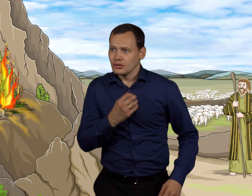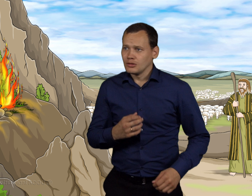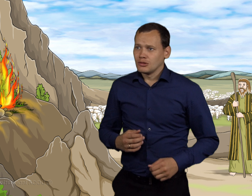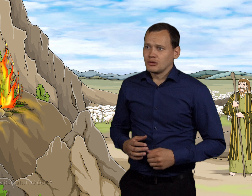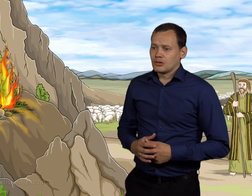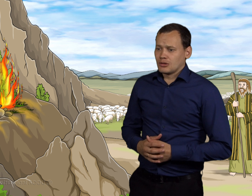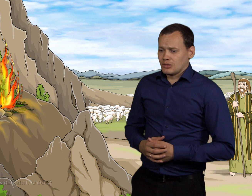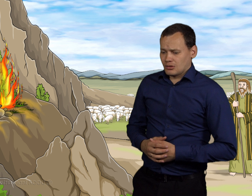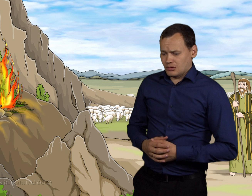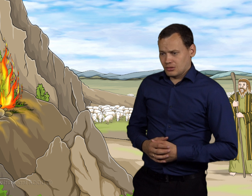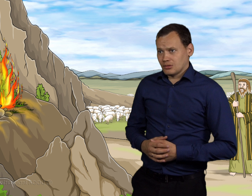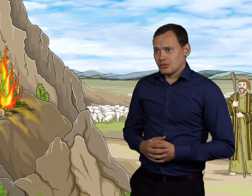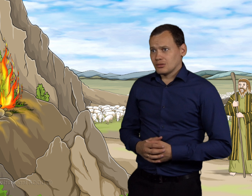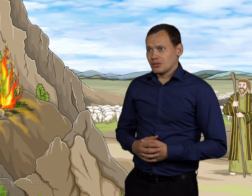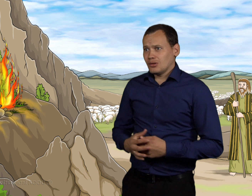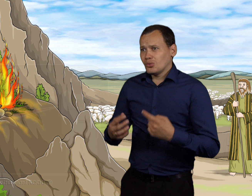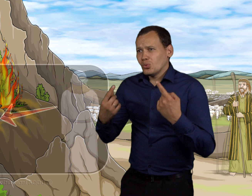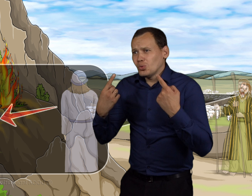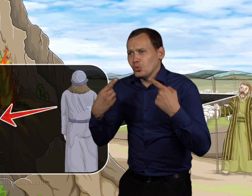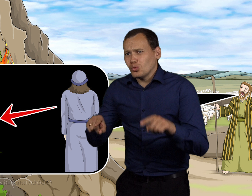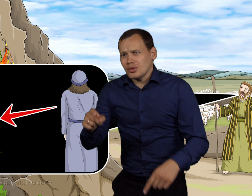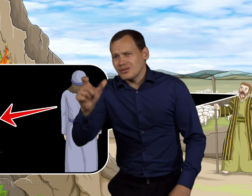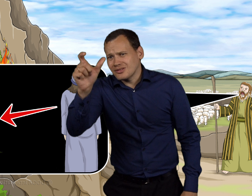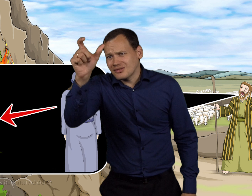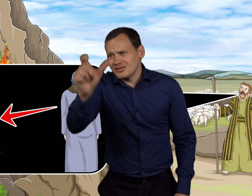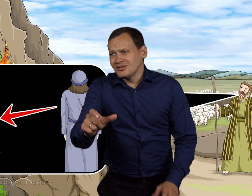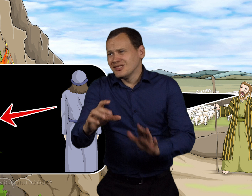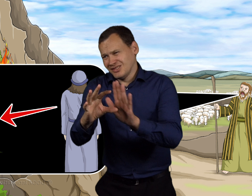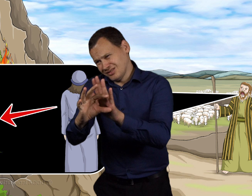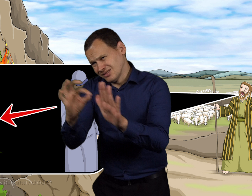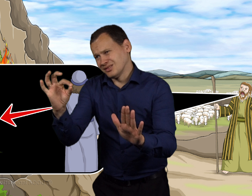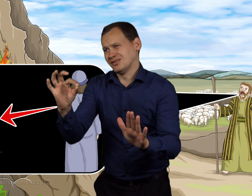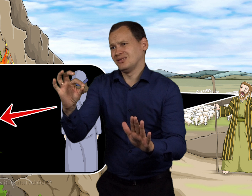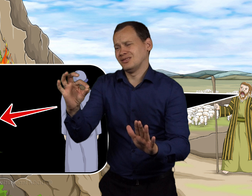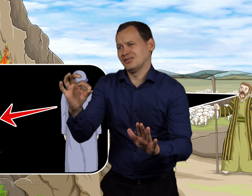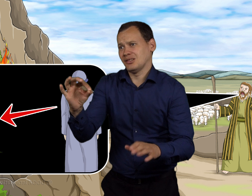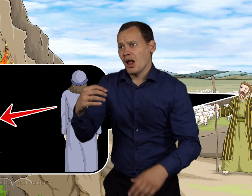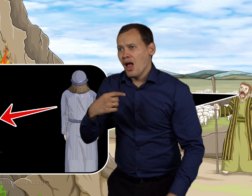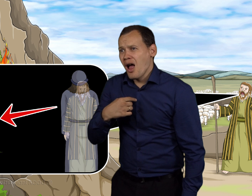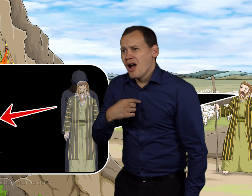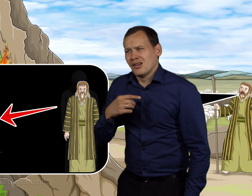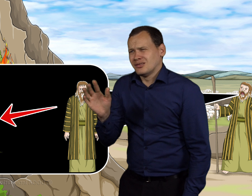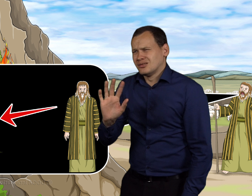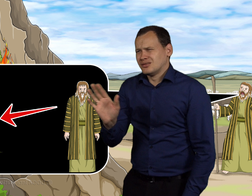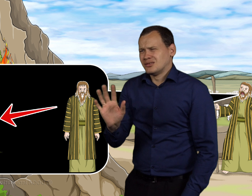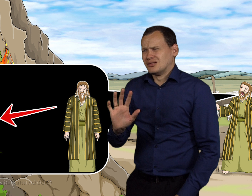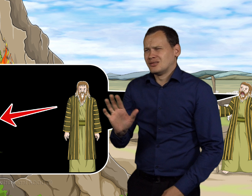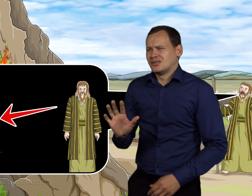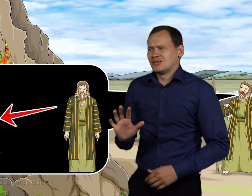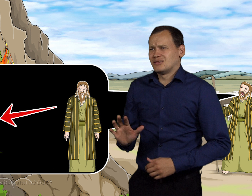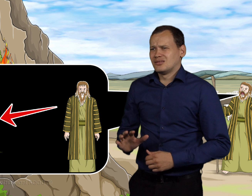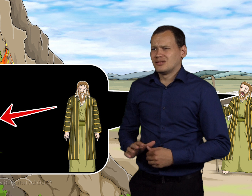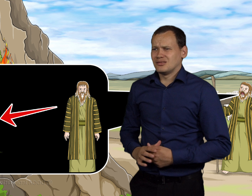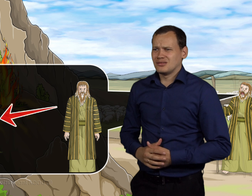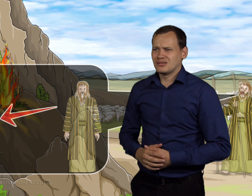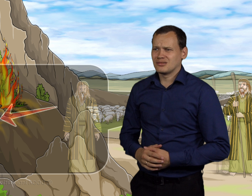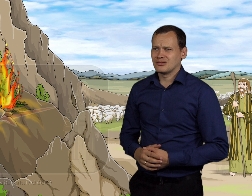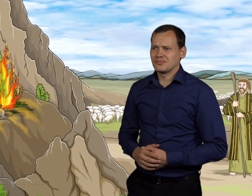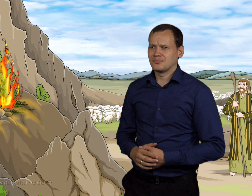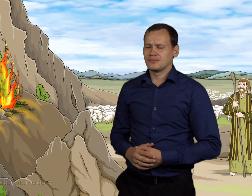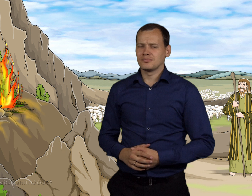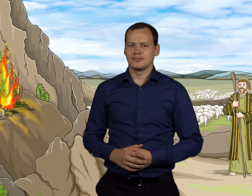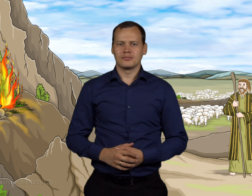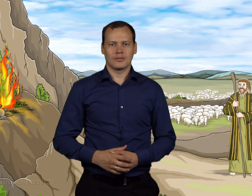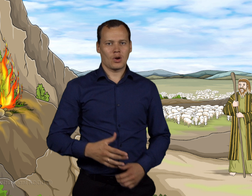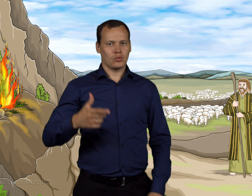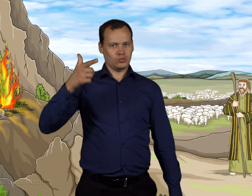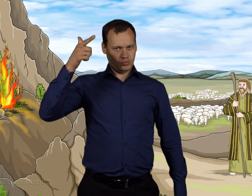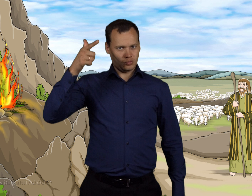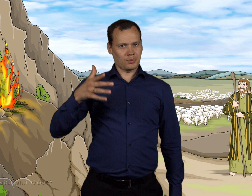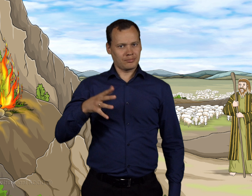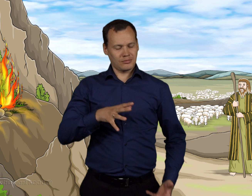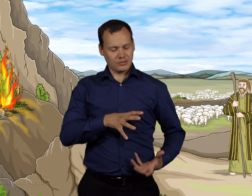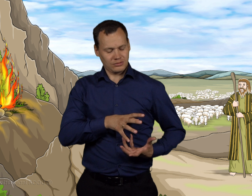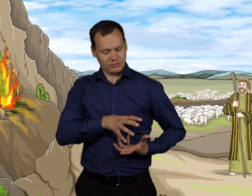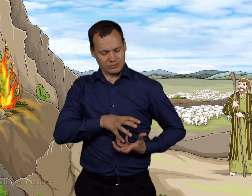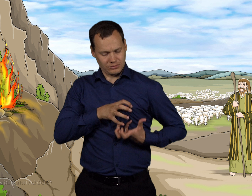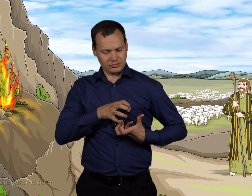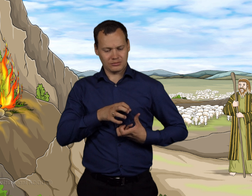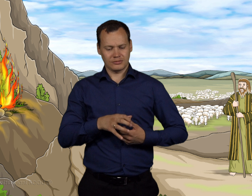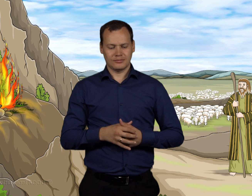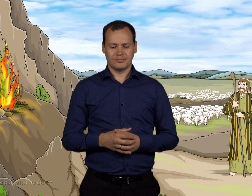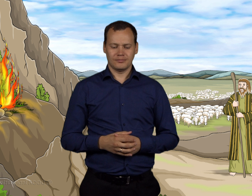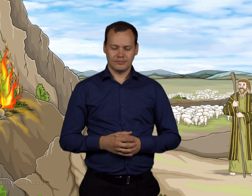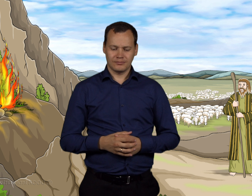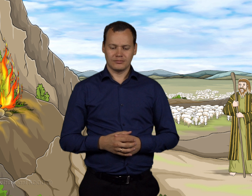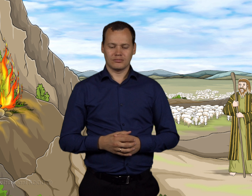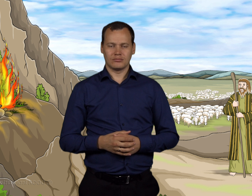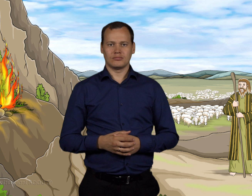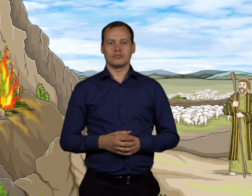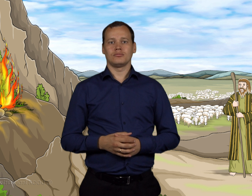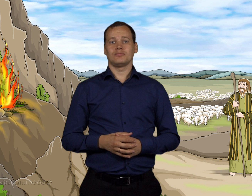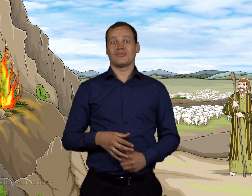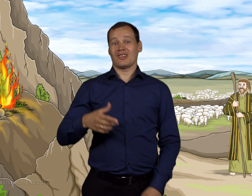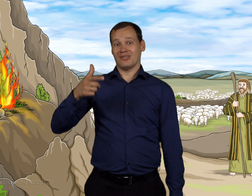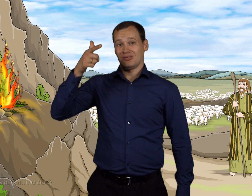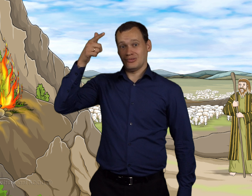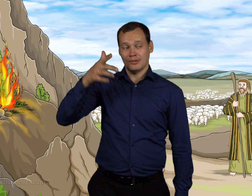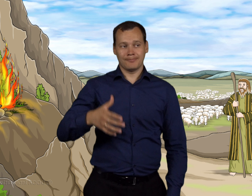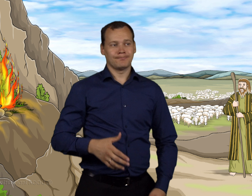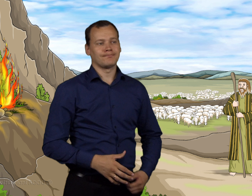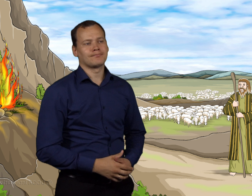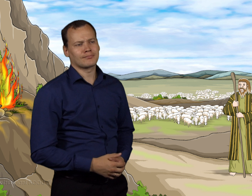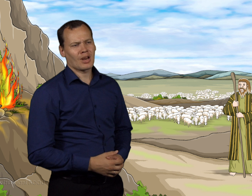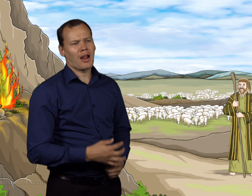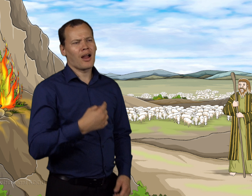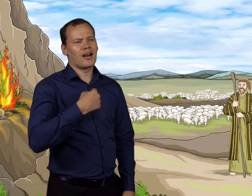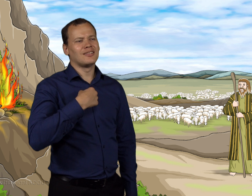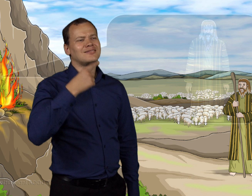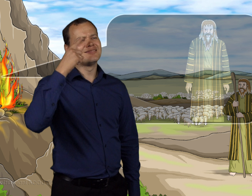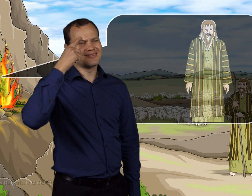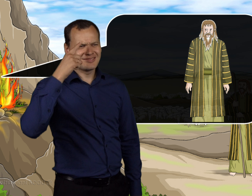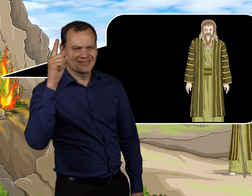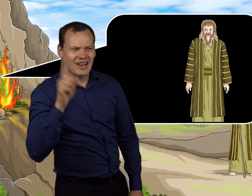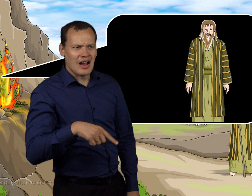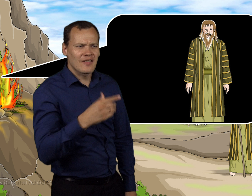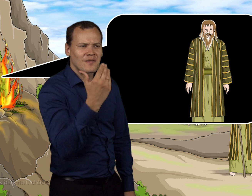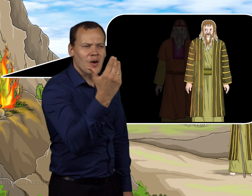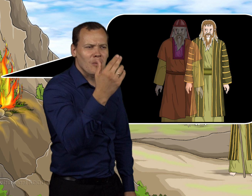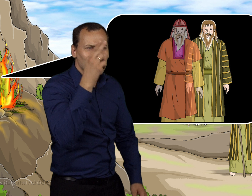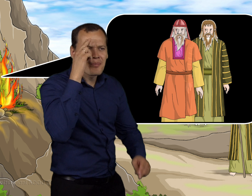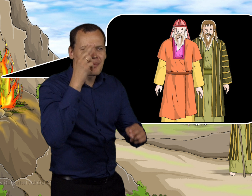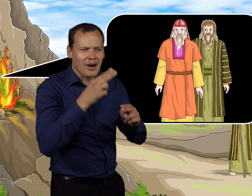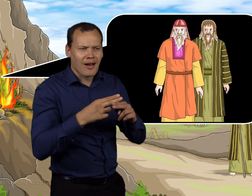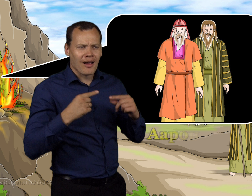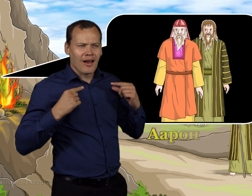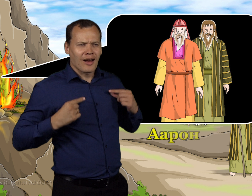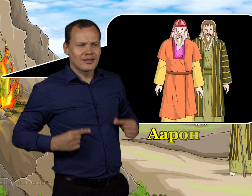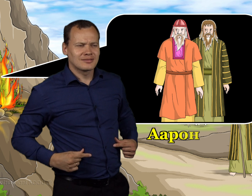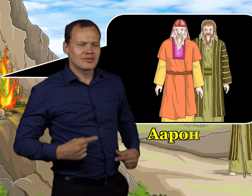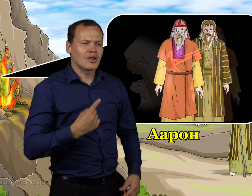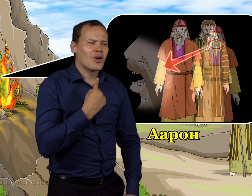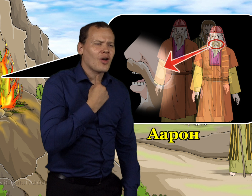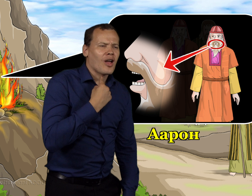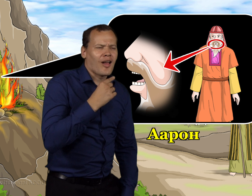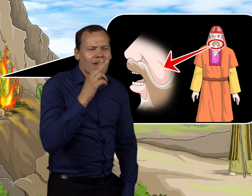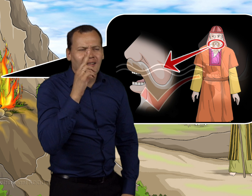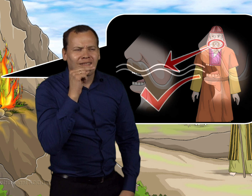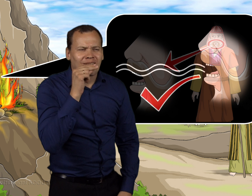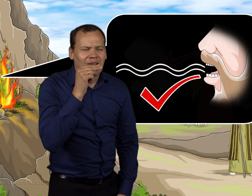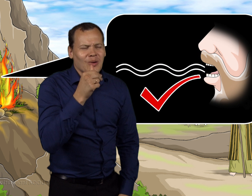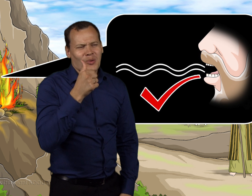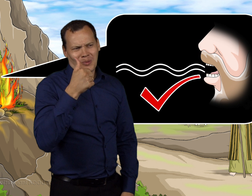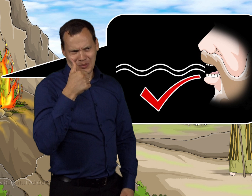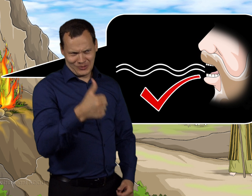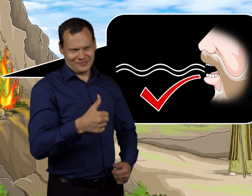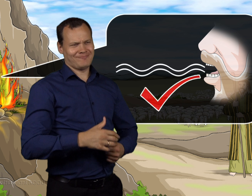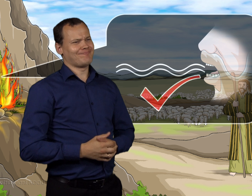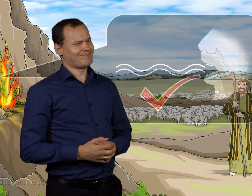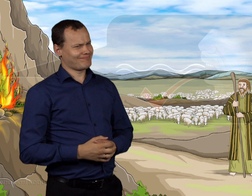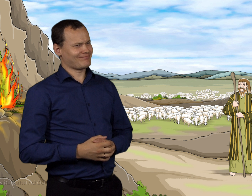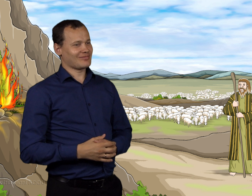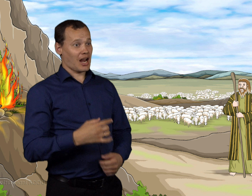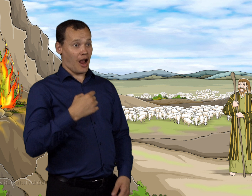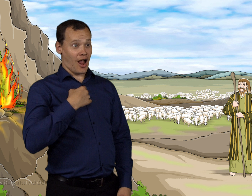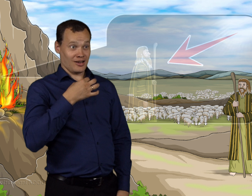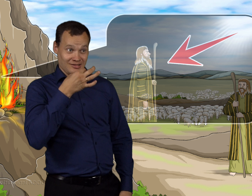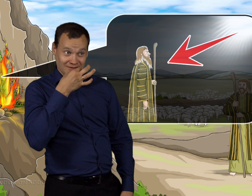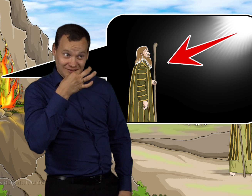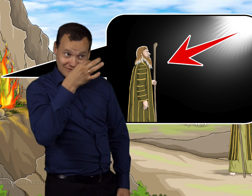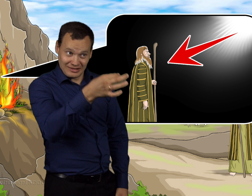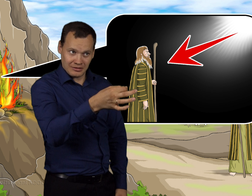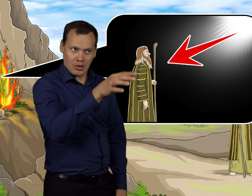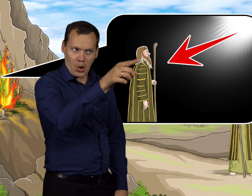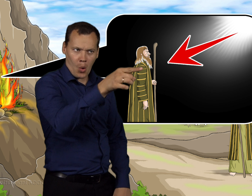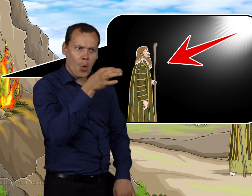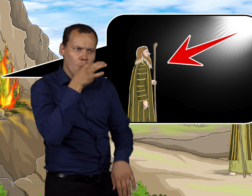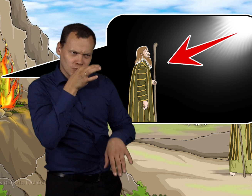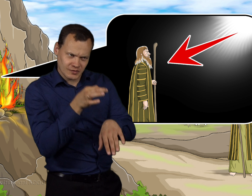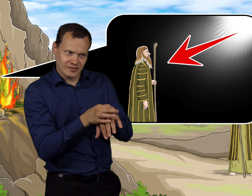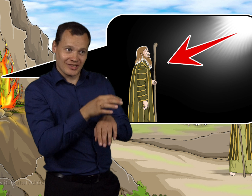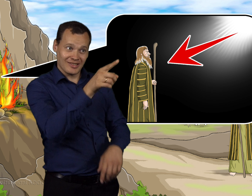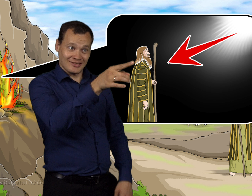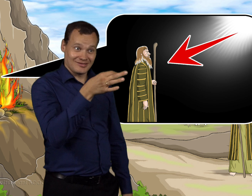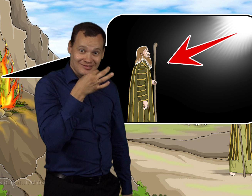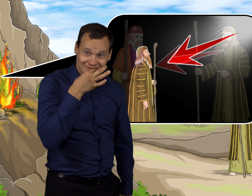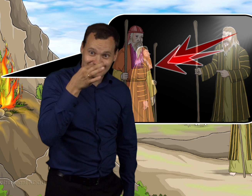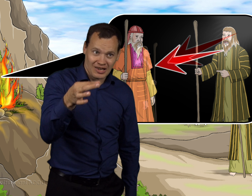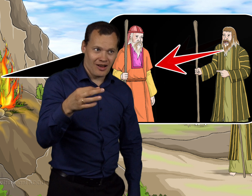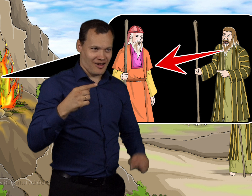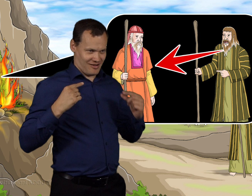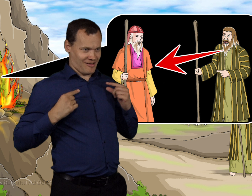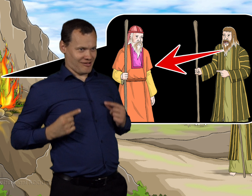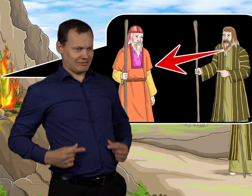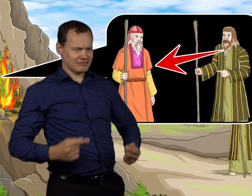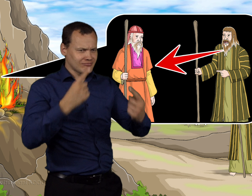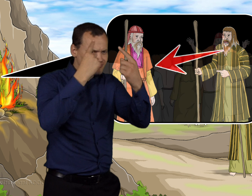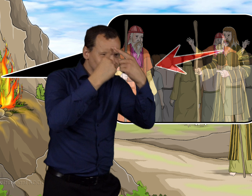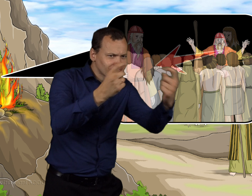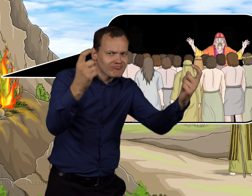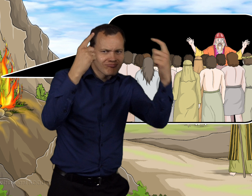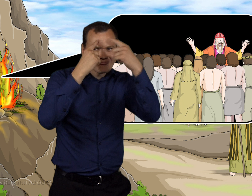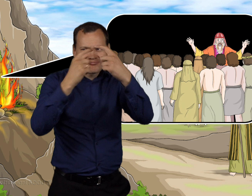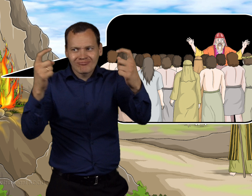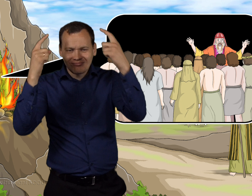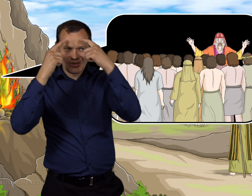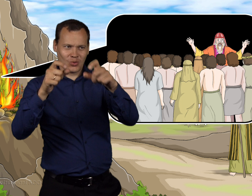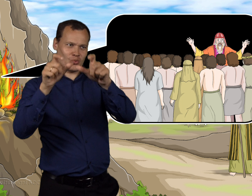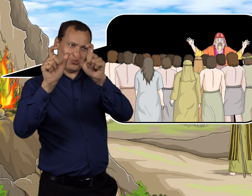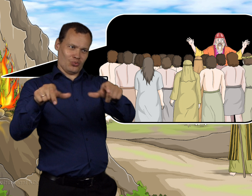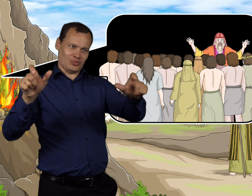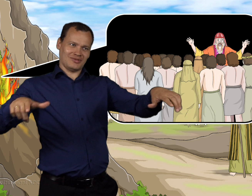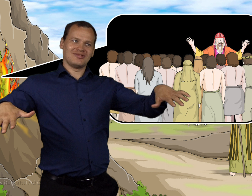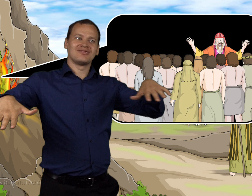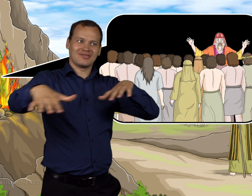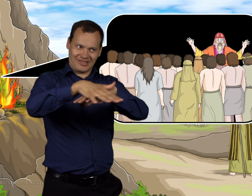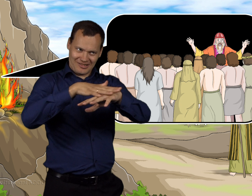Then the anger of the LORD burned against Moses, and He said, “Is not Aaron the Levite your brother? I know that he can speak well, and he is now on his way to meet you. When he sees you, he will be glad in his heart.